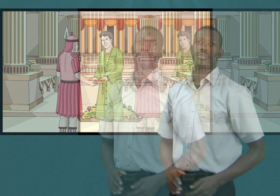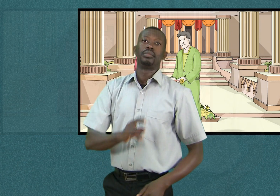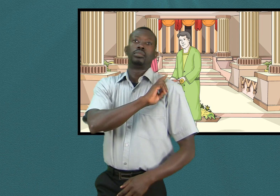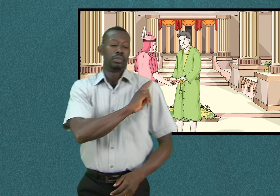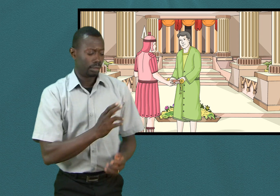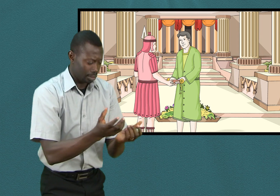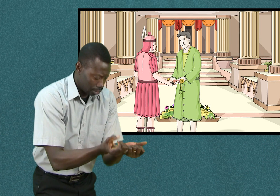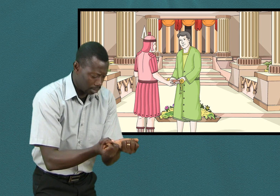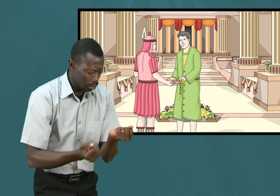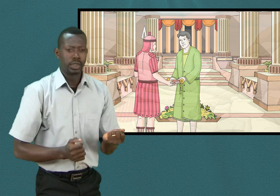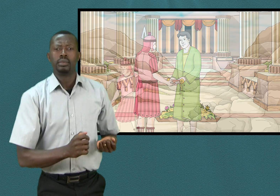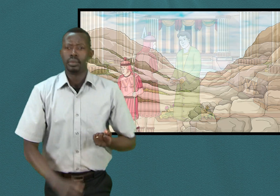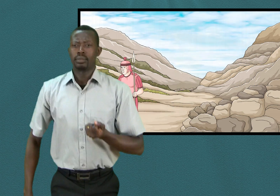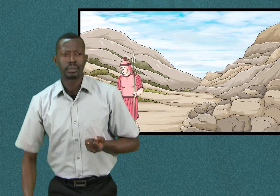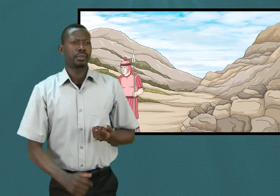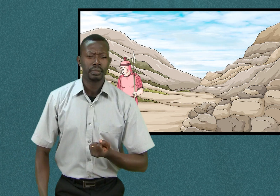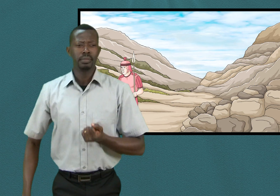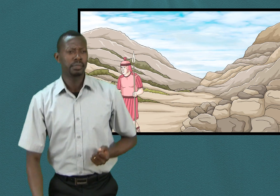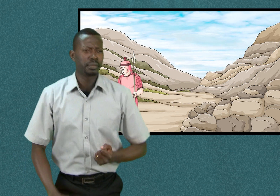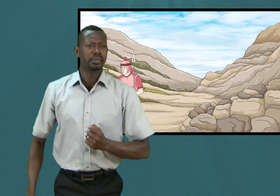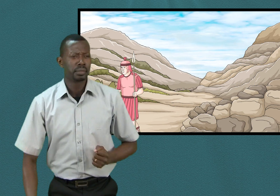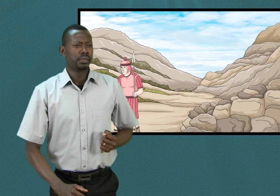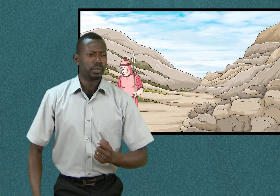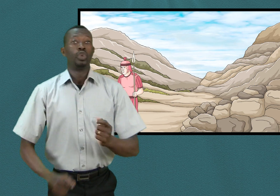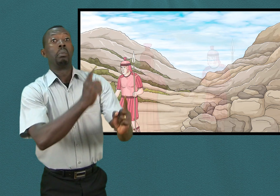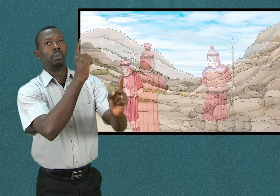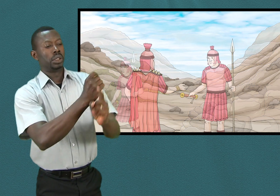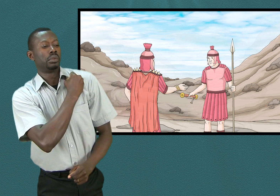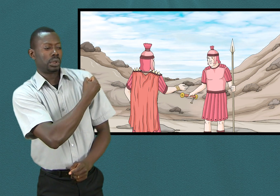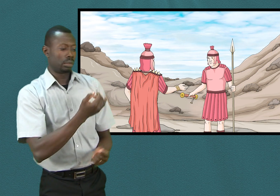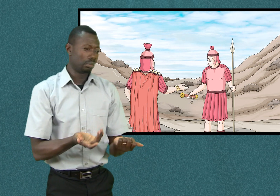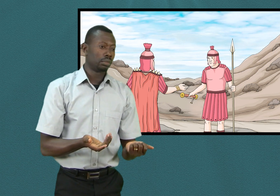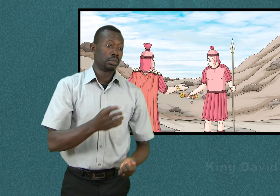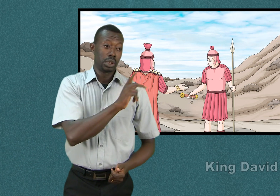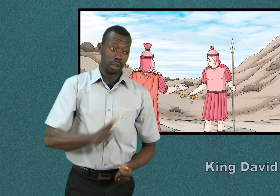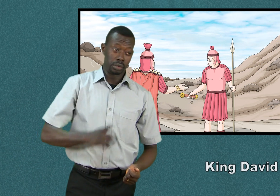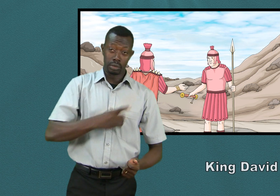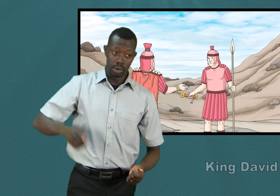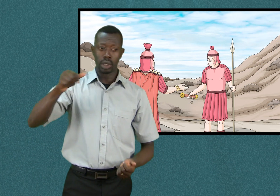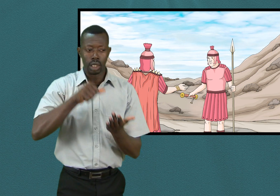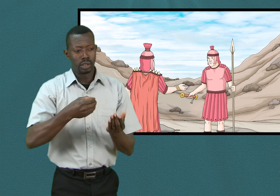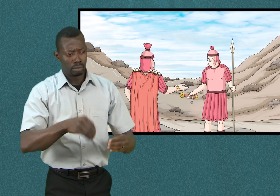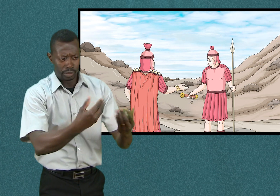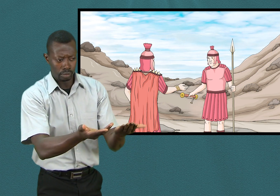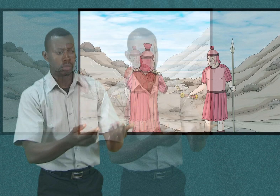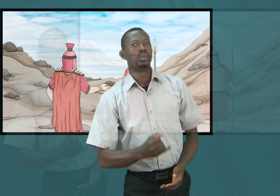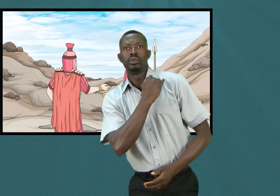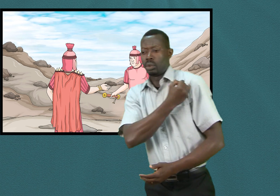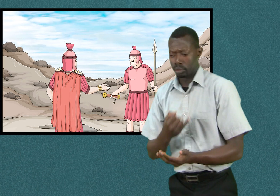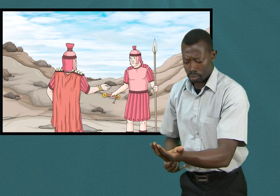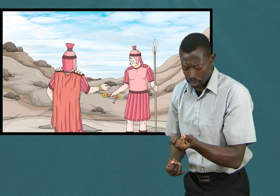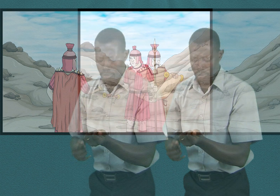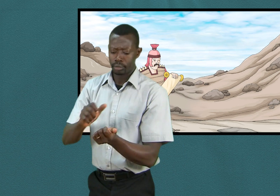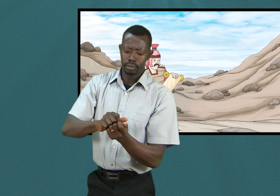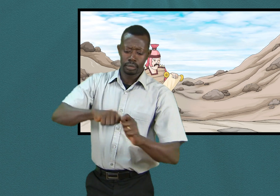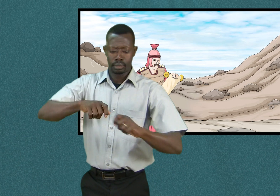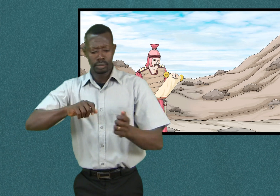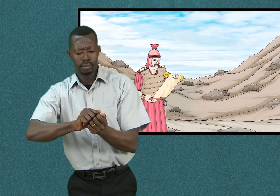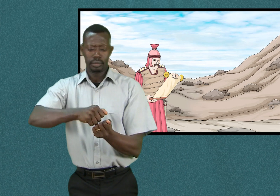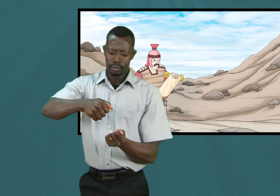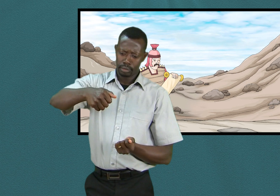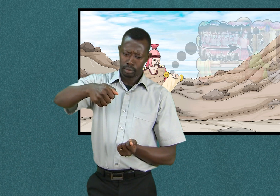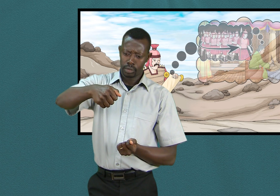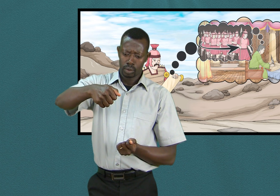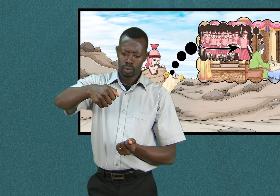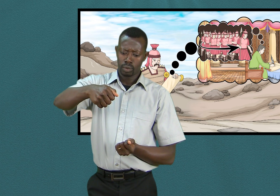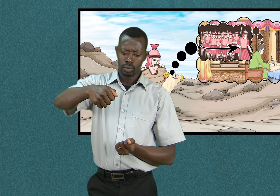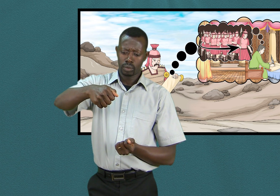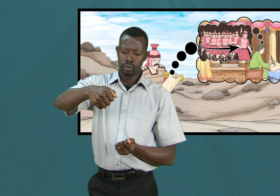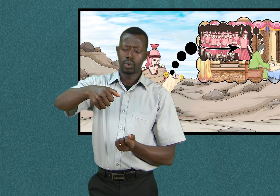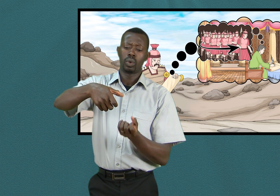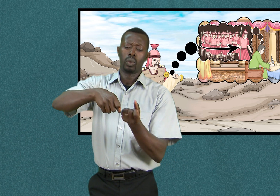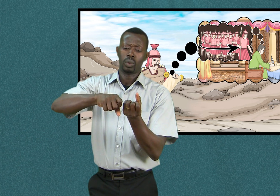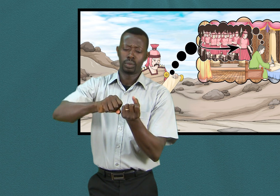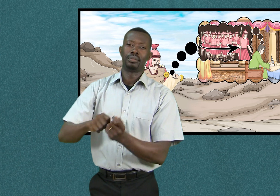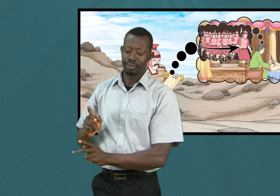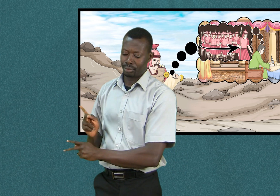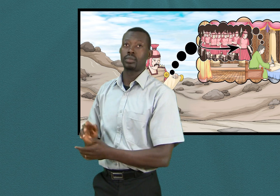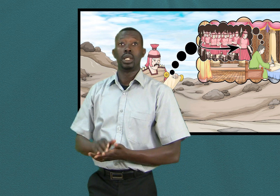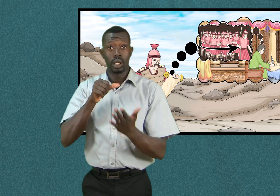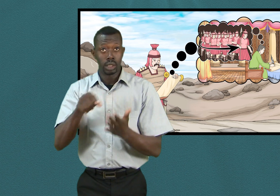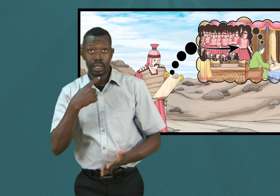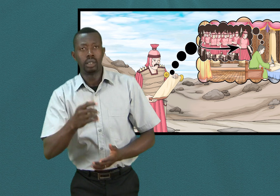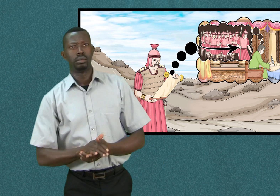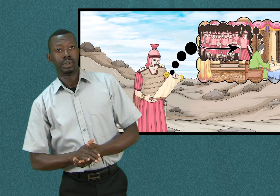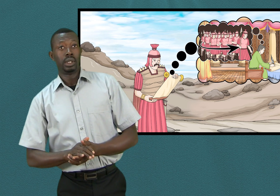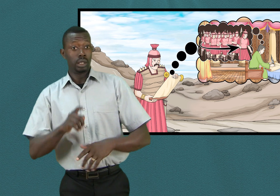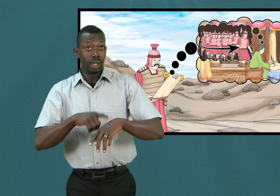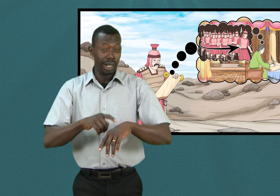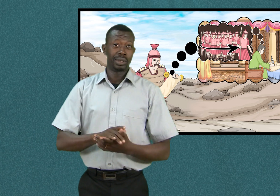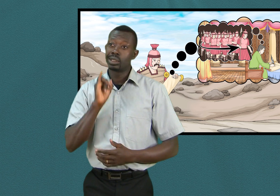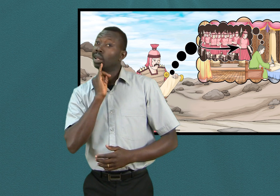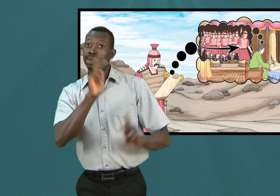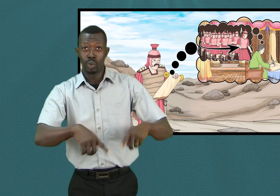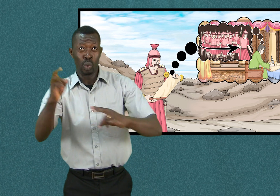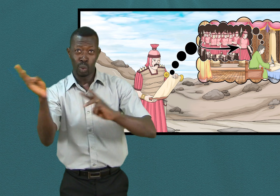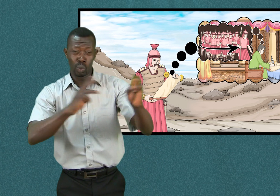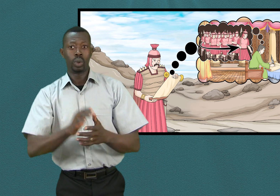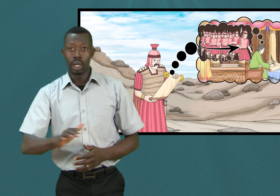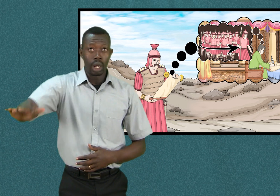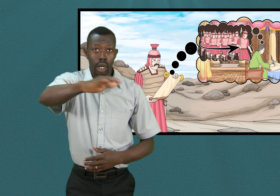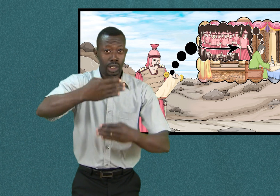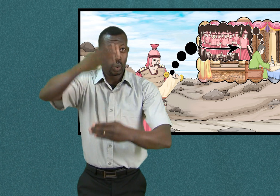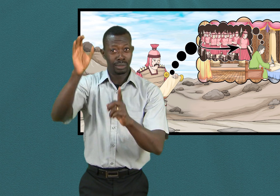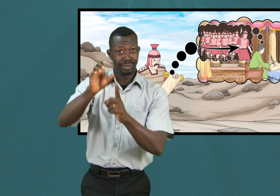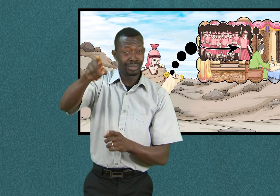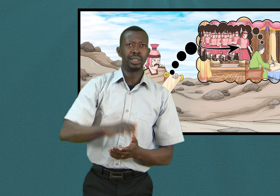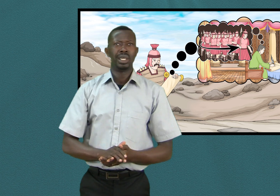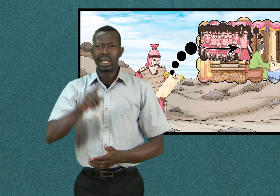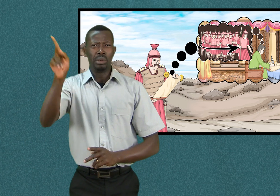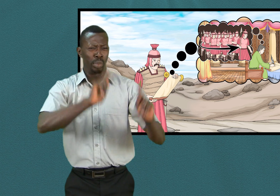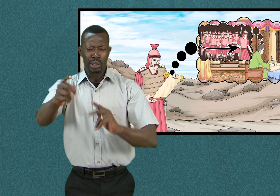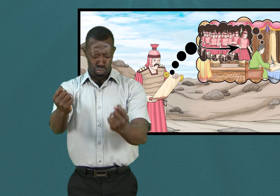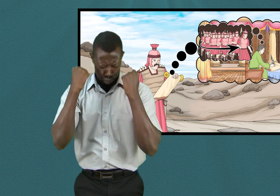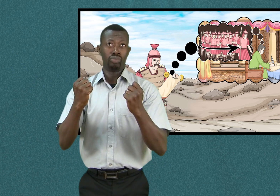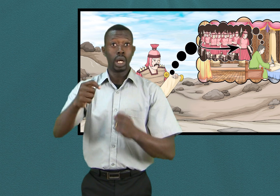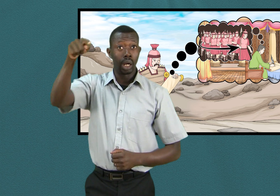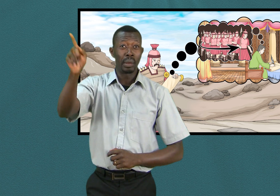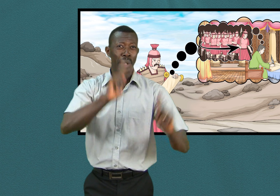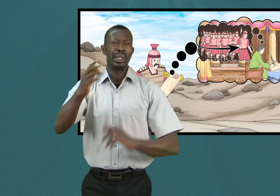In the letter he wrote: “Put Uriah at the front of the fiercest battle;